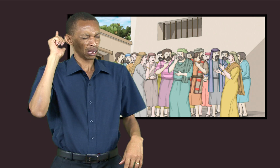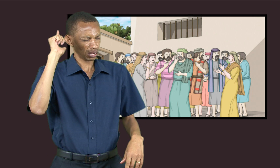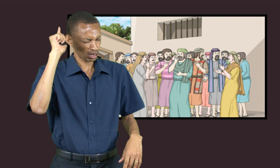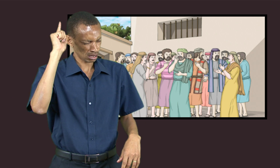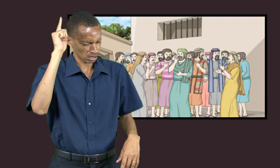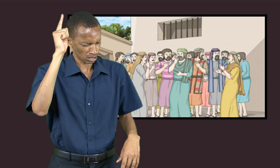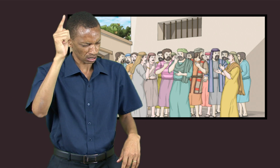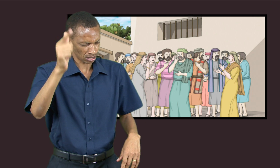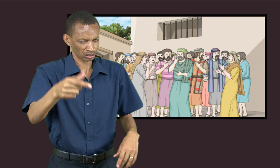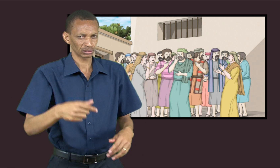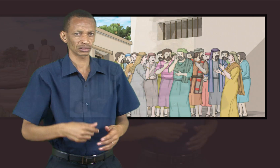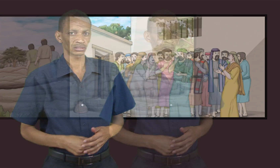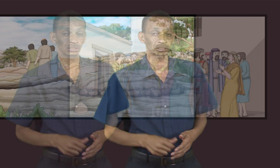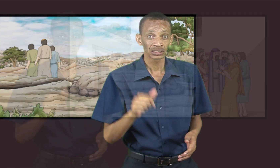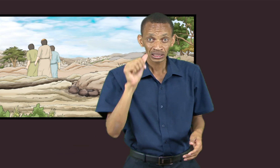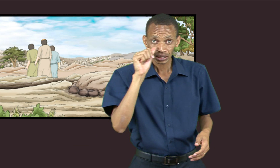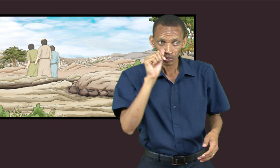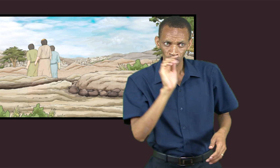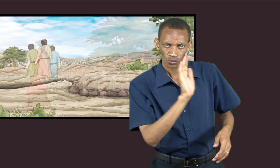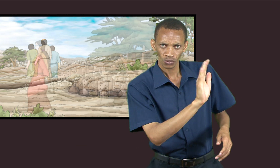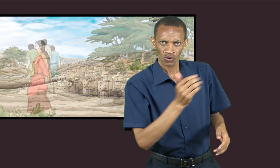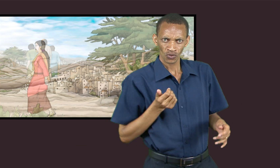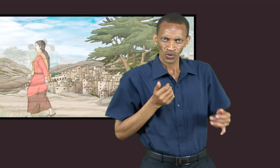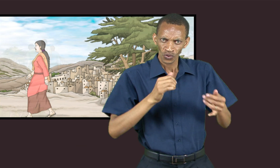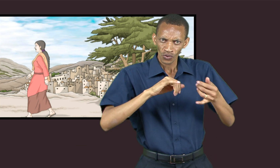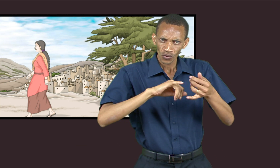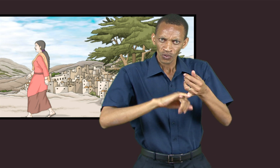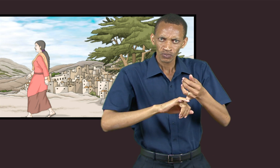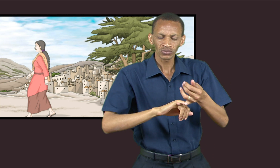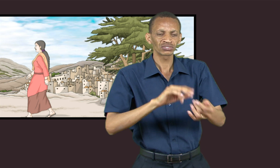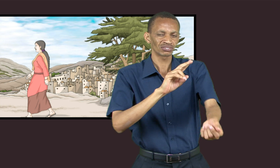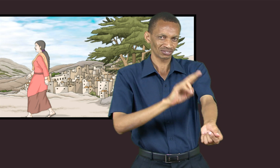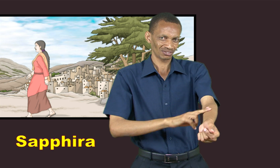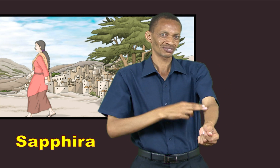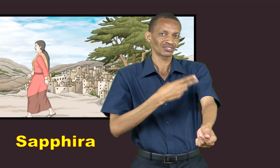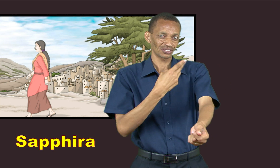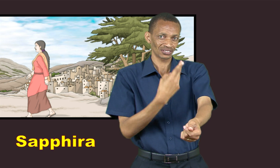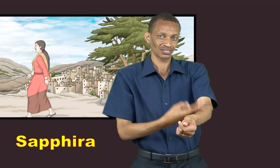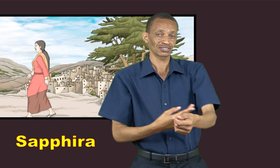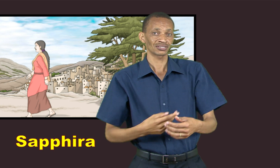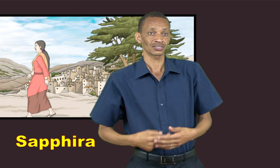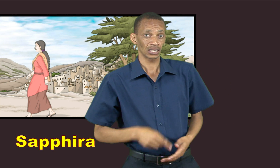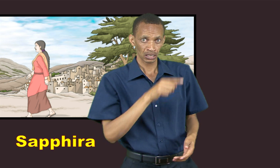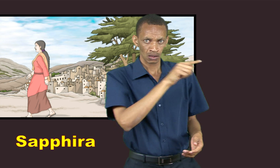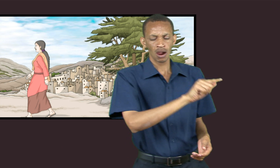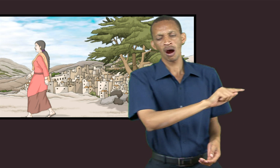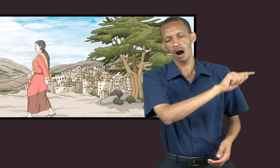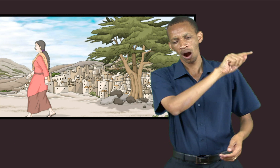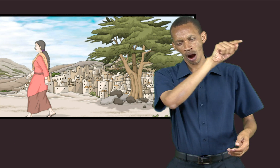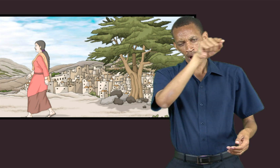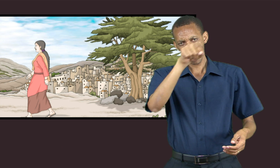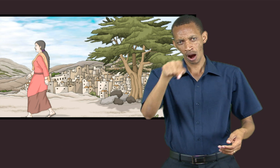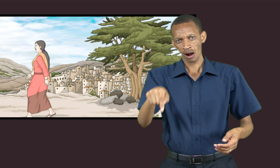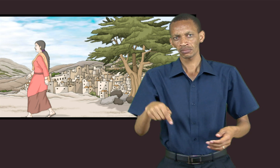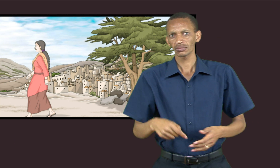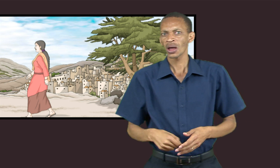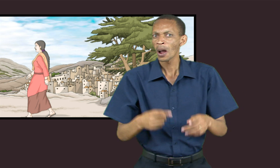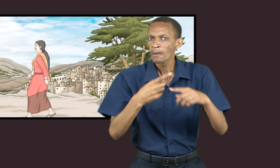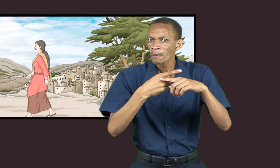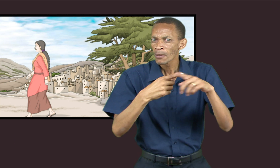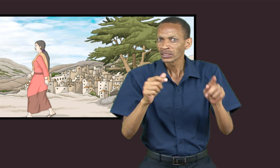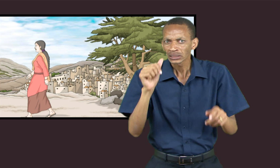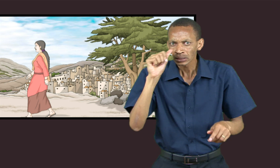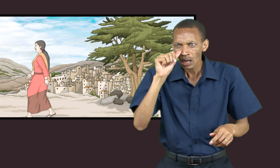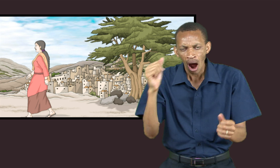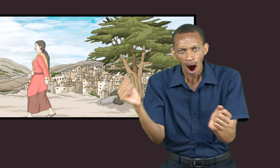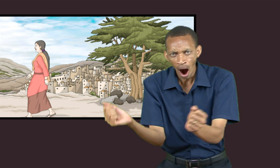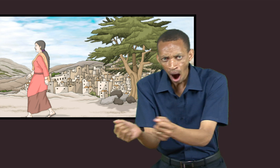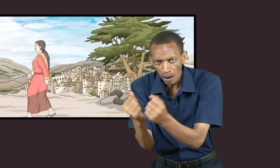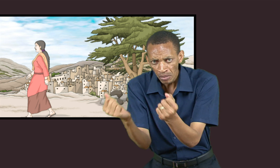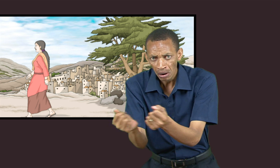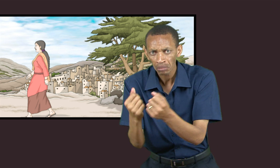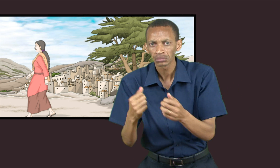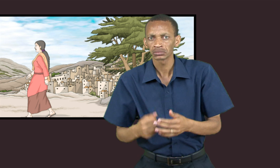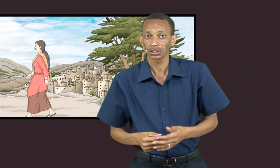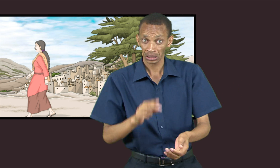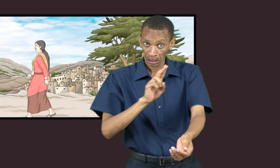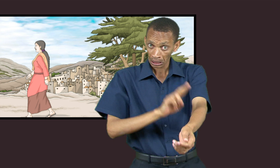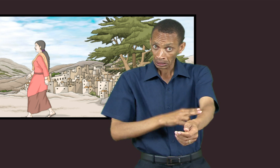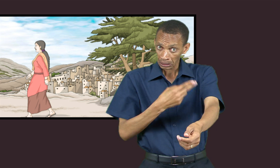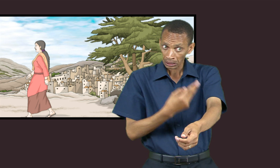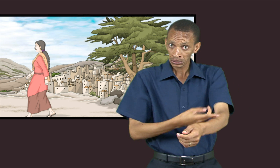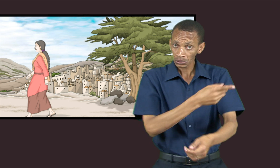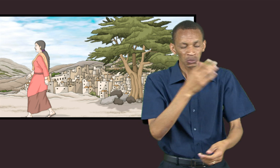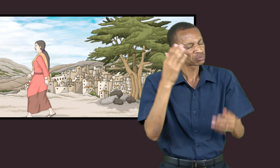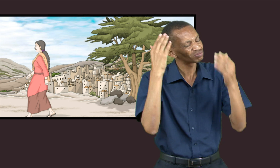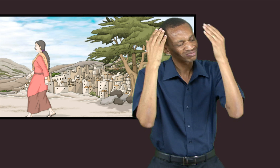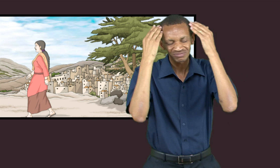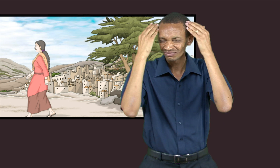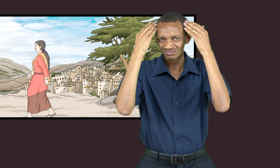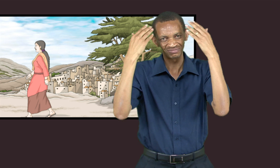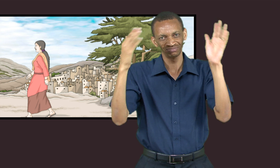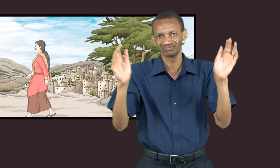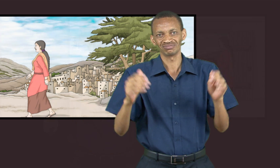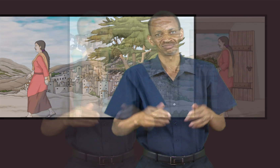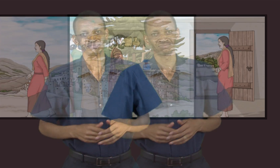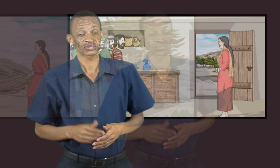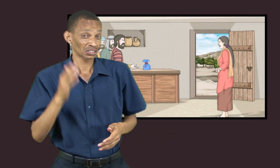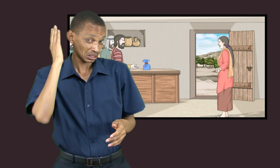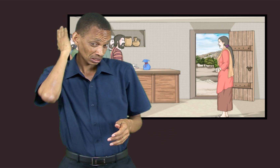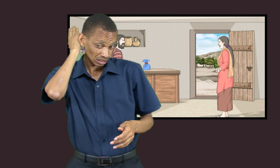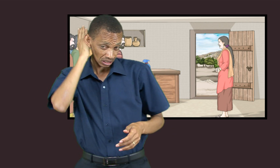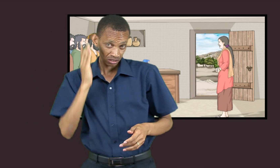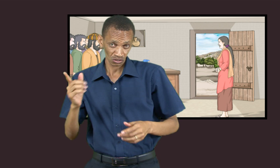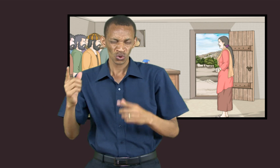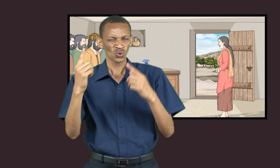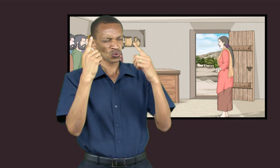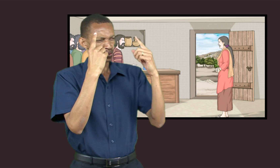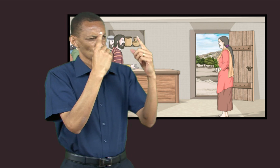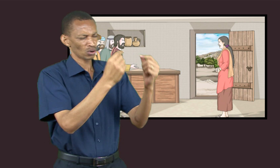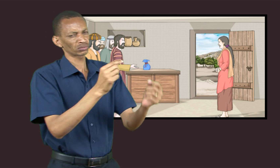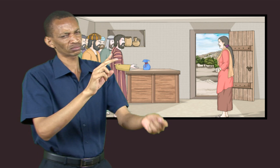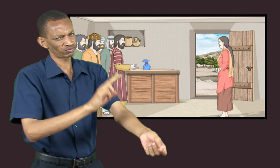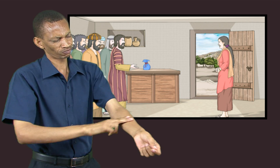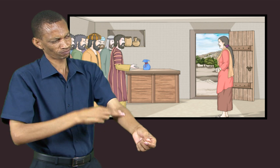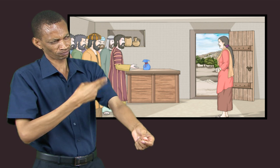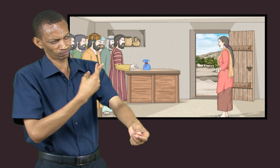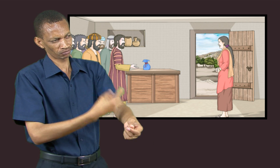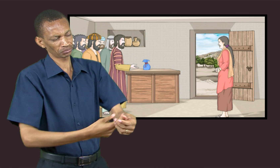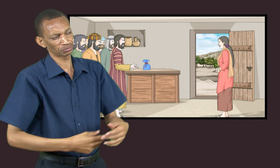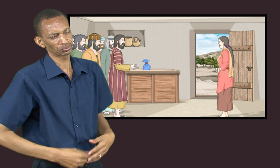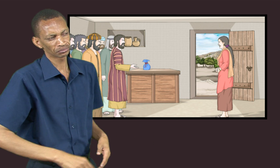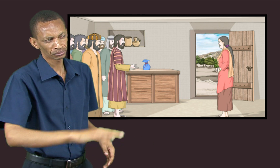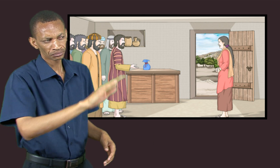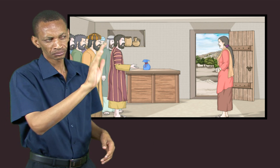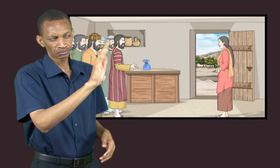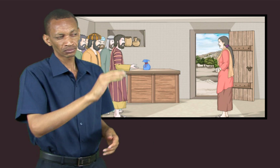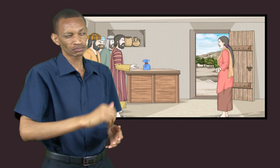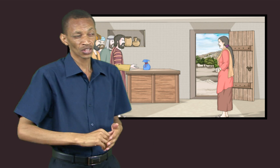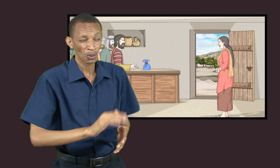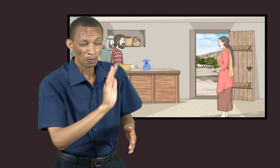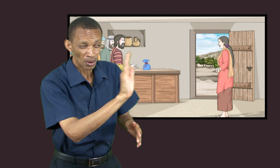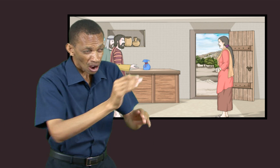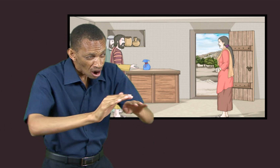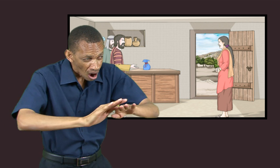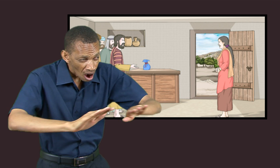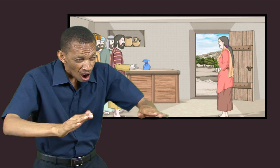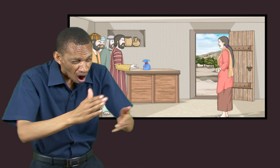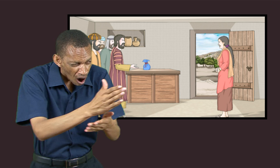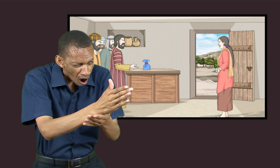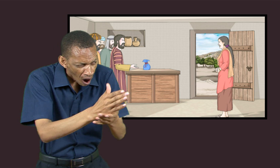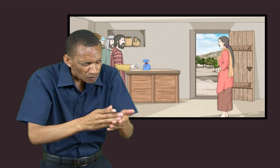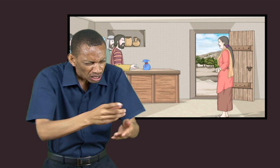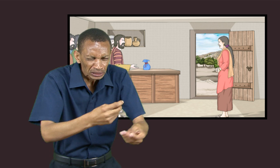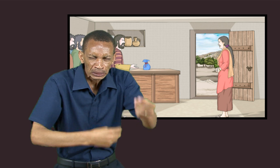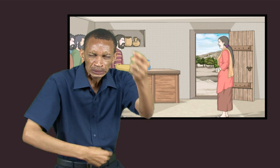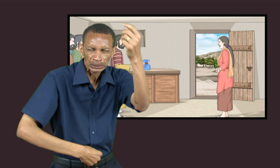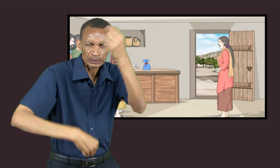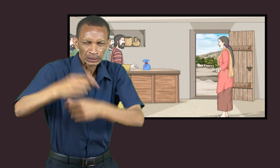About three hours later his wife also came in, unaware of what had happened.